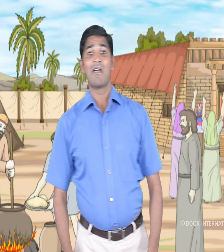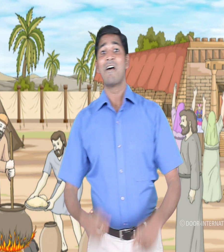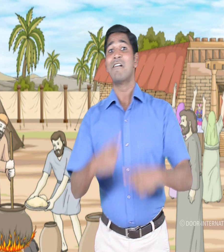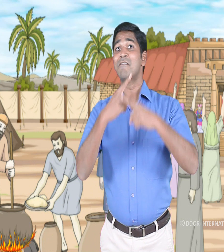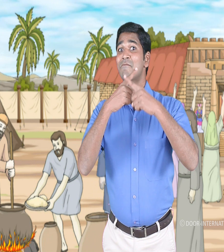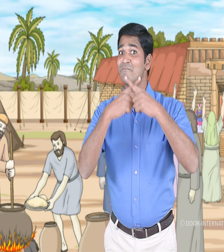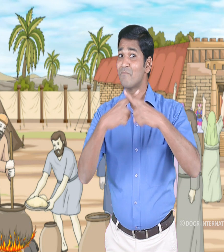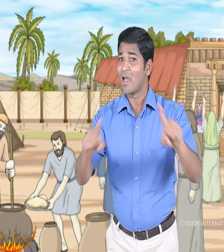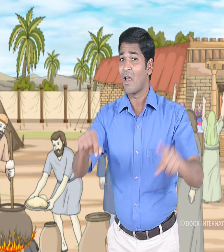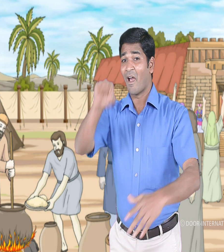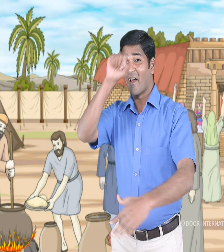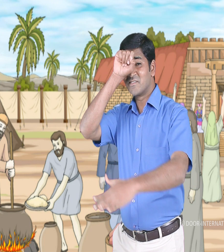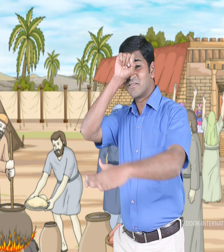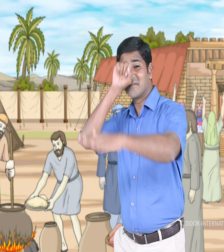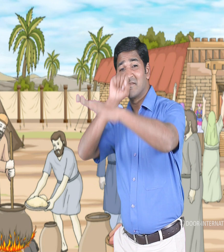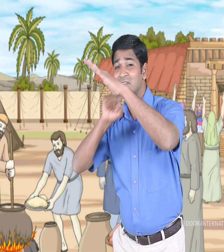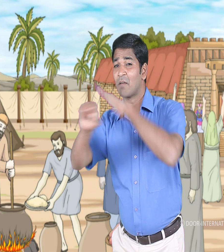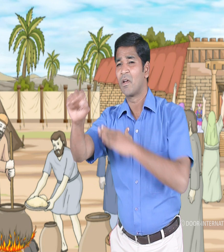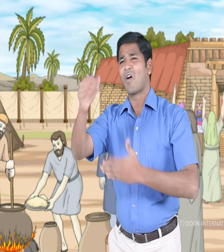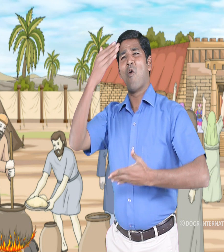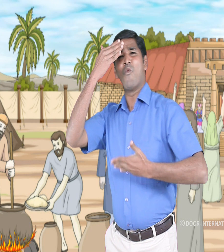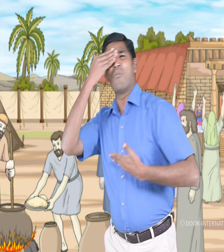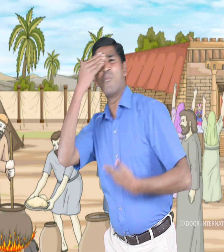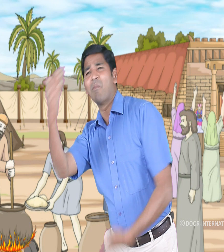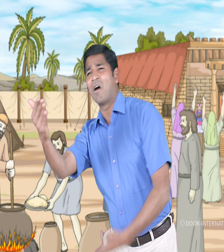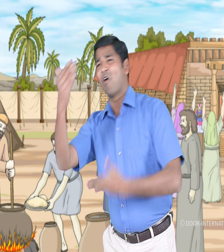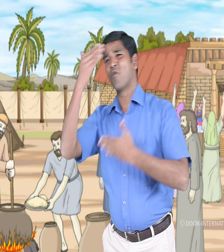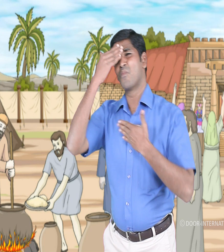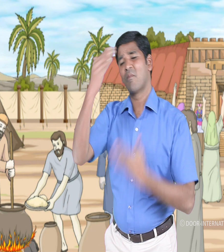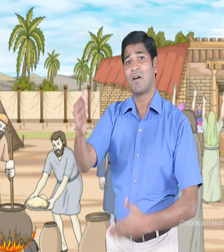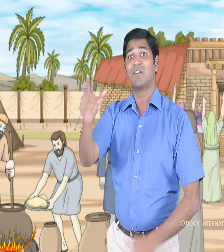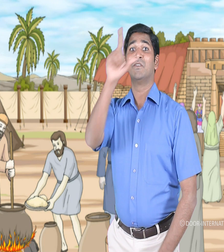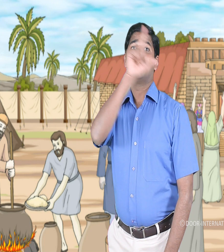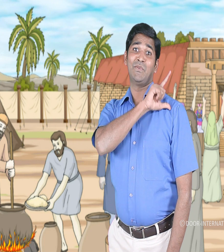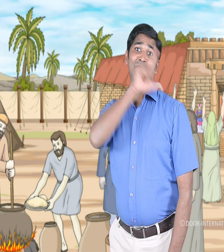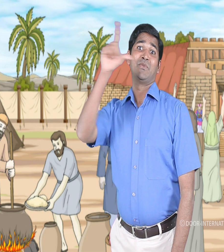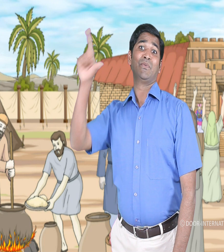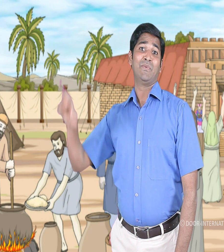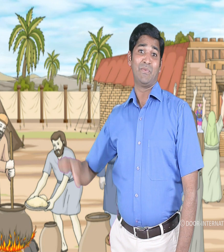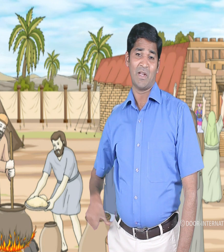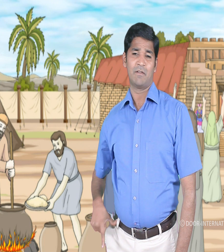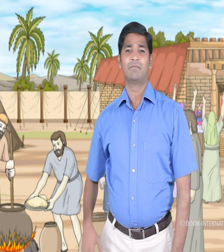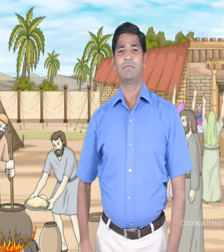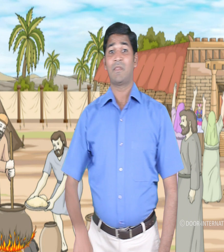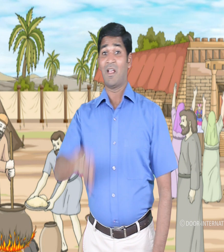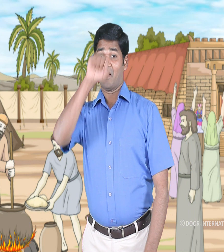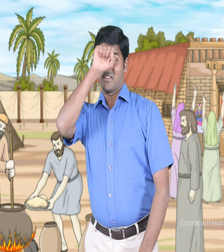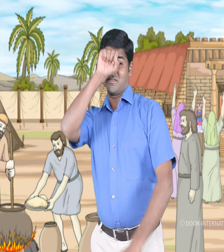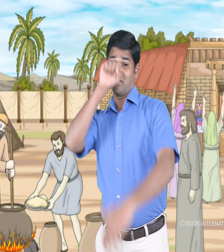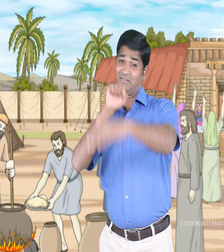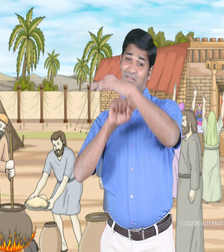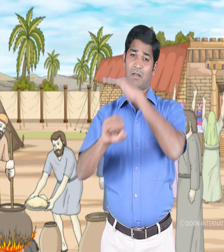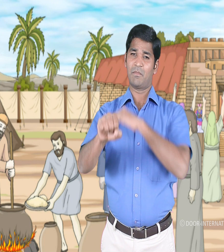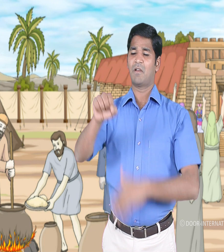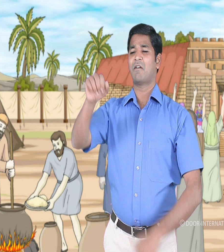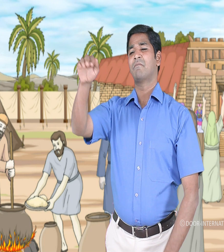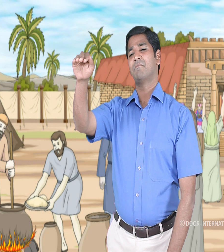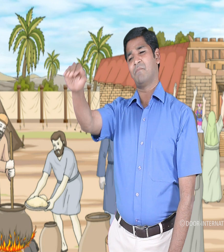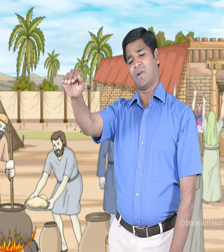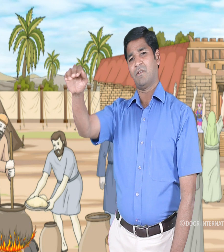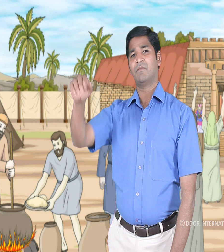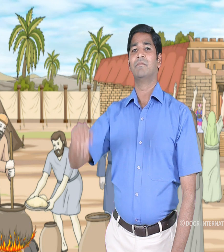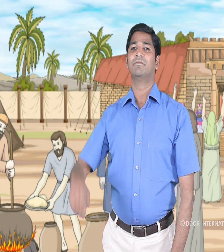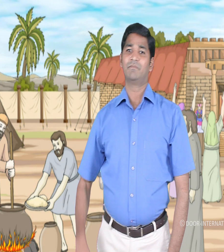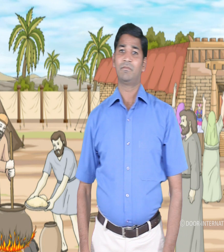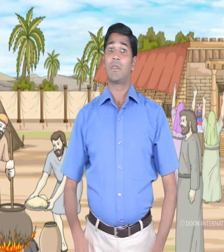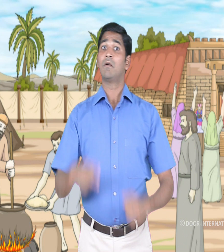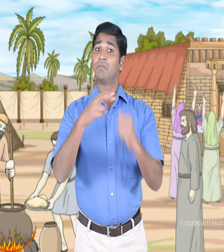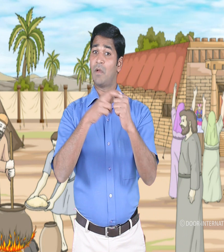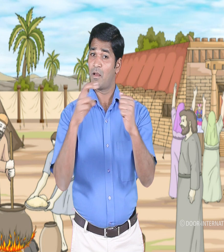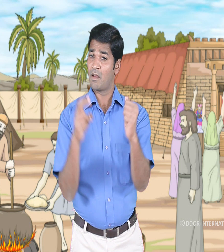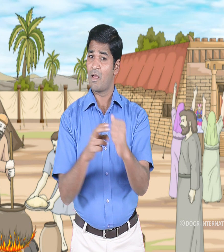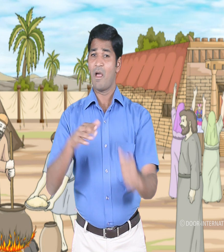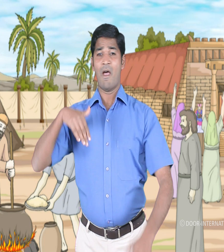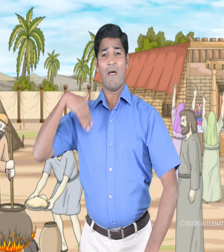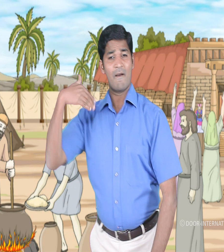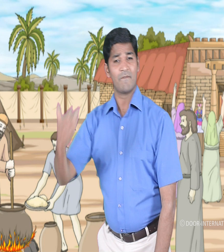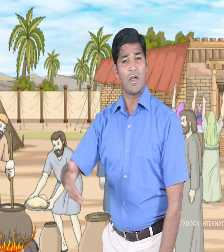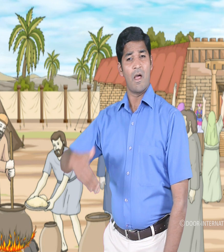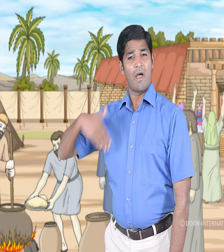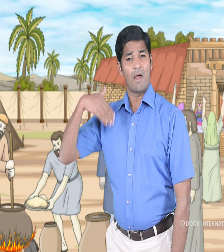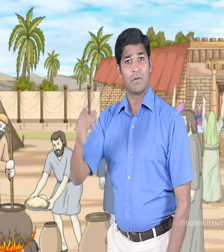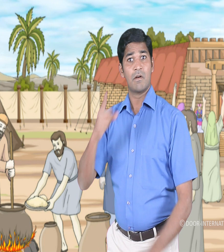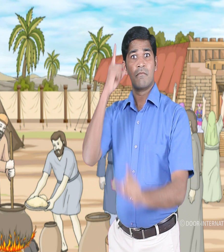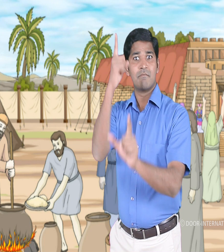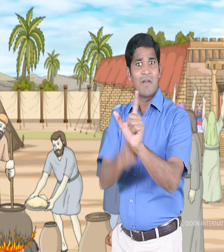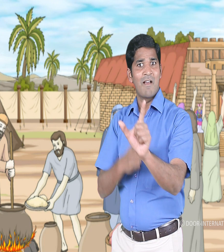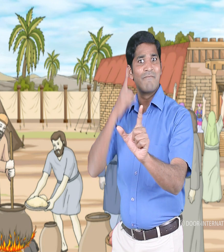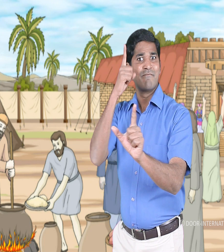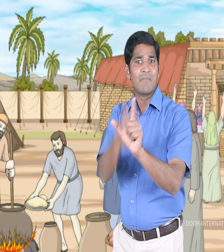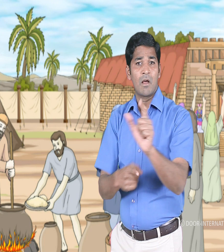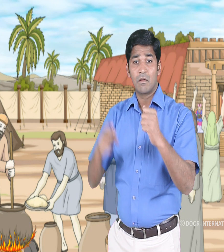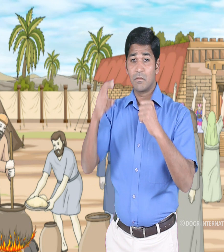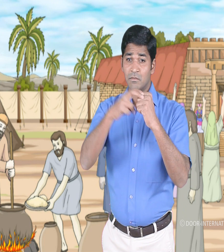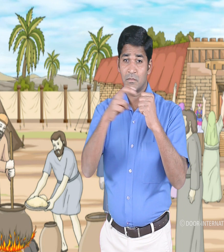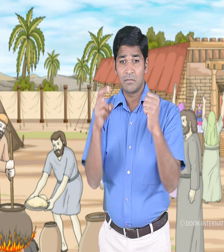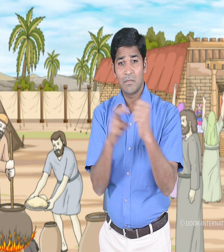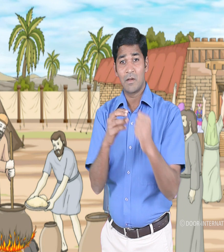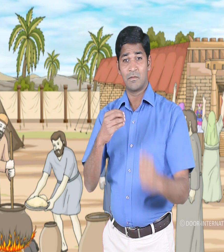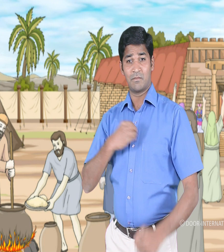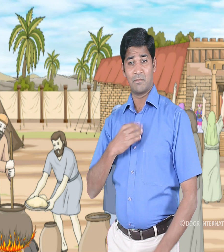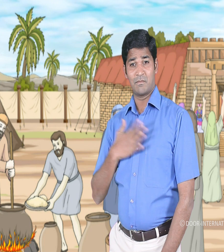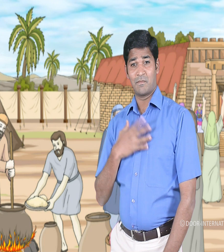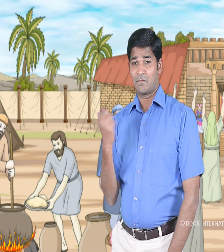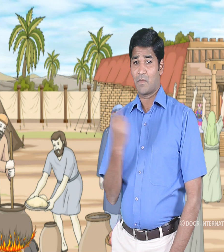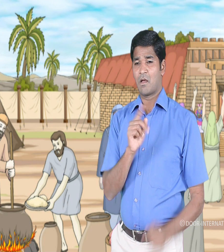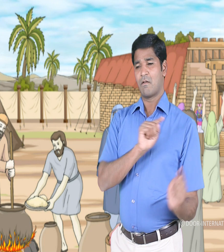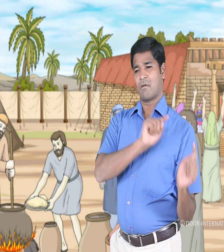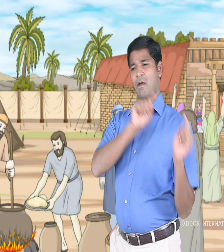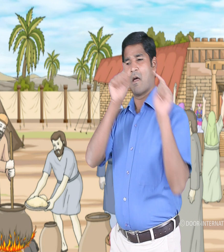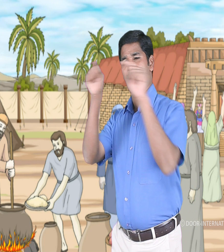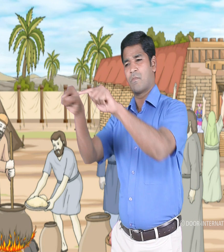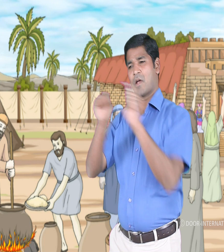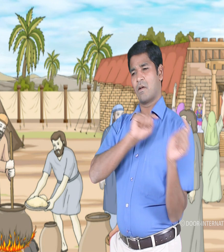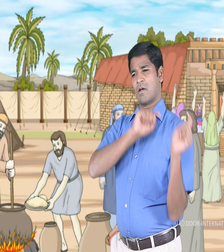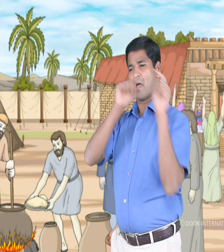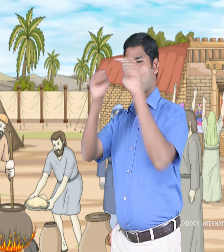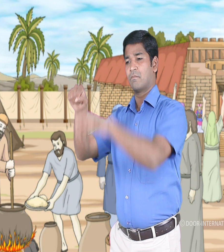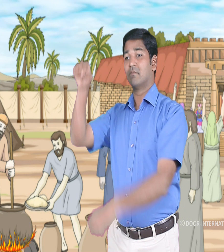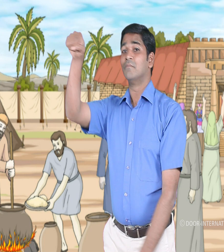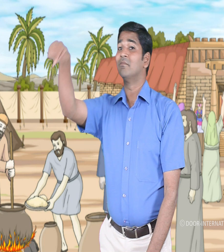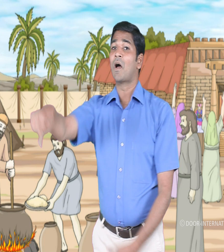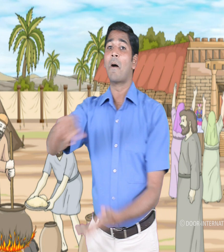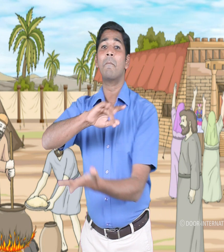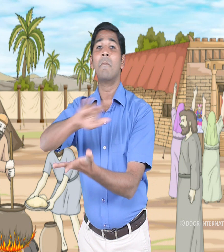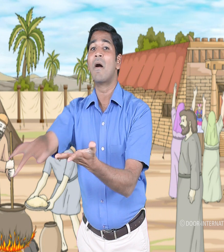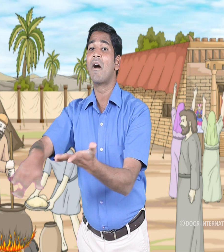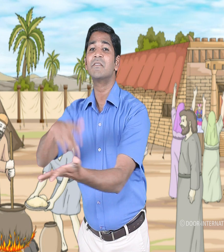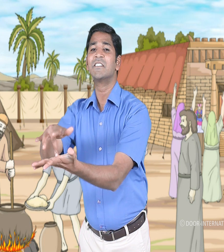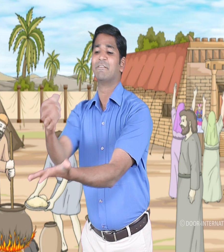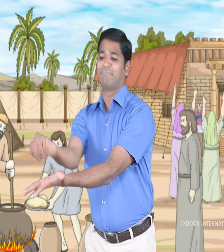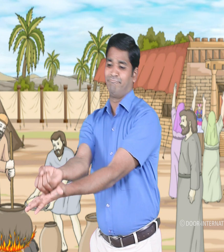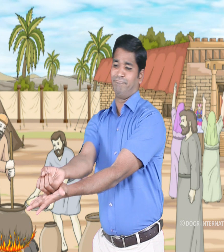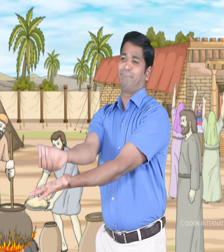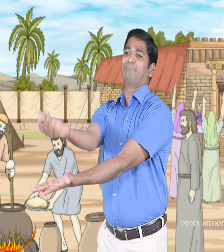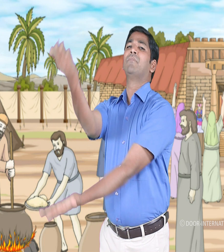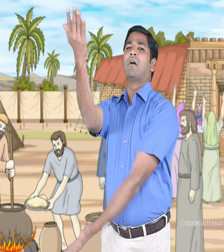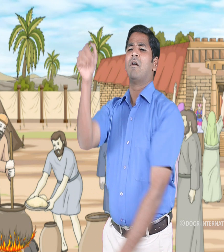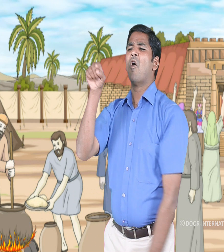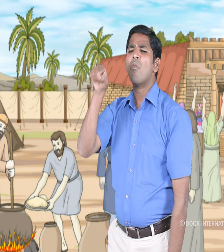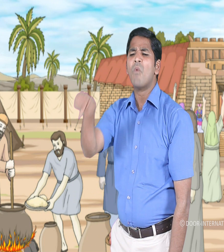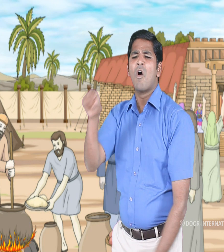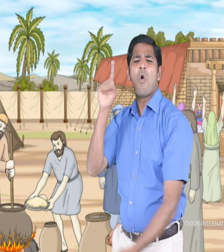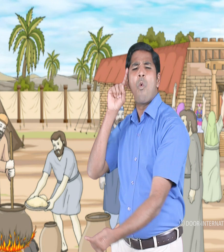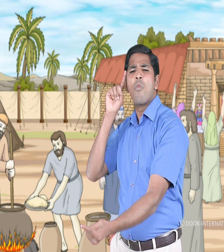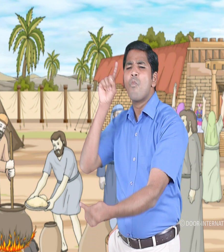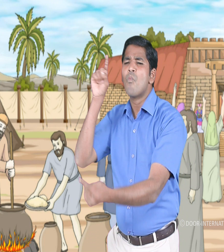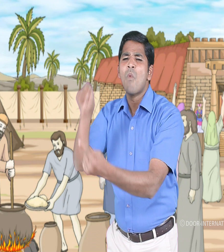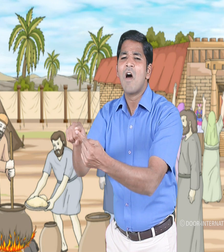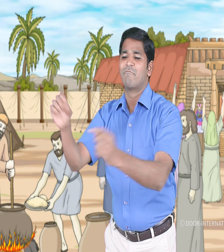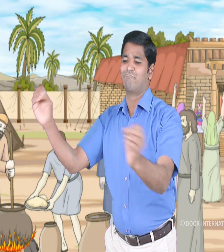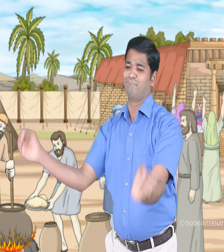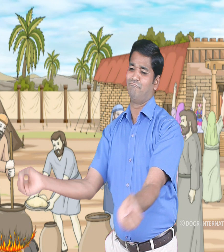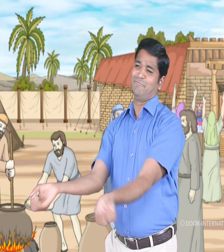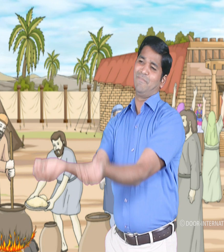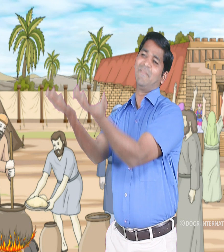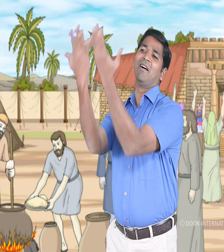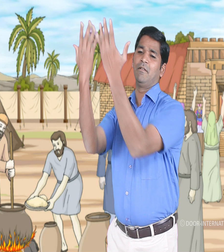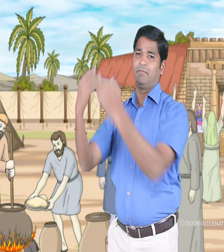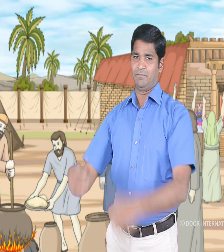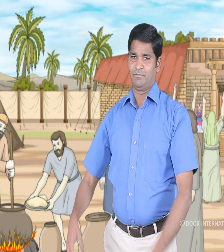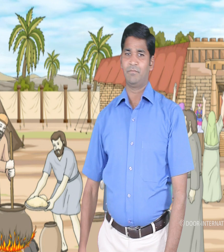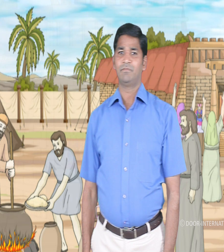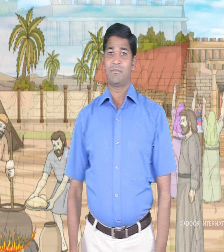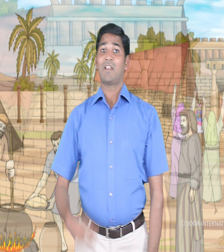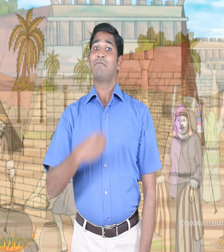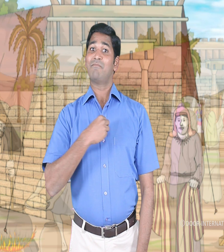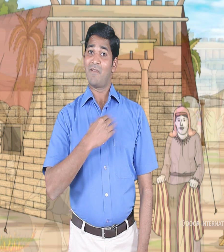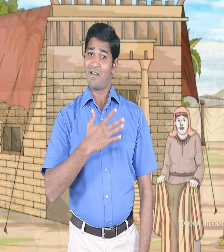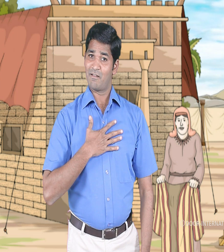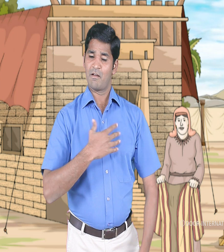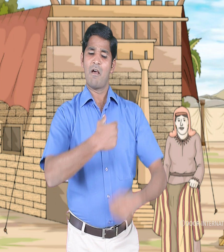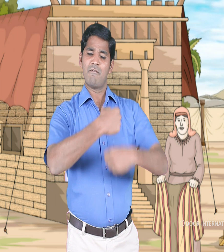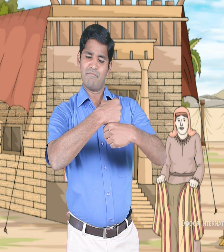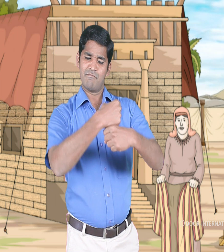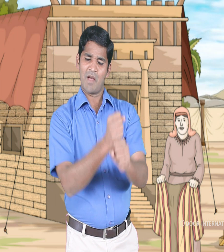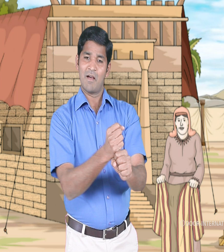Thus the sin of these young men was severe in the sight of the LORD, for they were treating the LORD’s offering with contempt. Now Samuel was ministering before the LORD—a boy wearing a linen ephod.